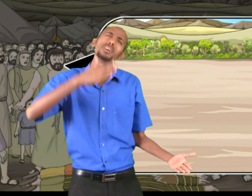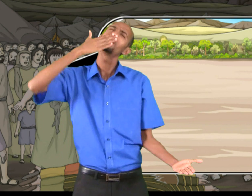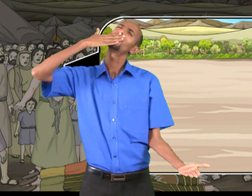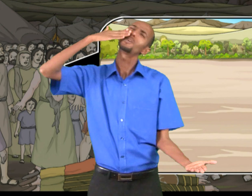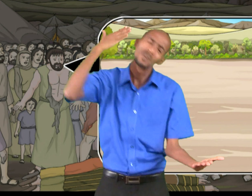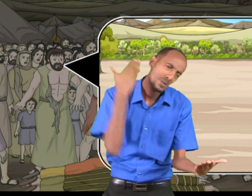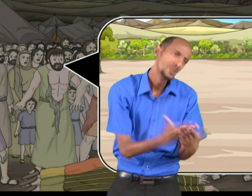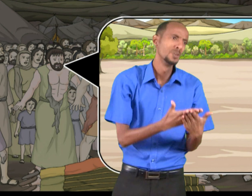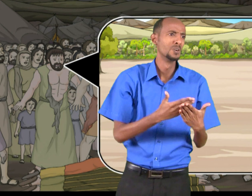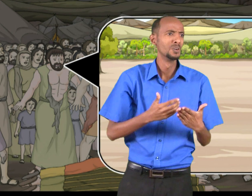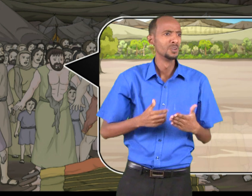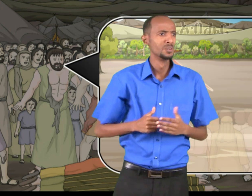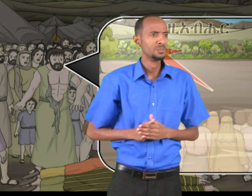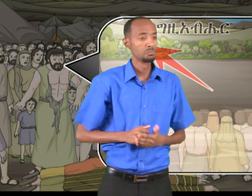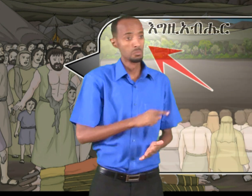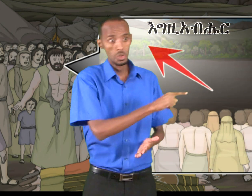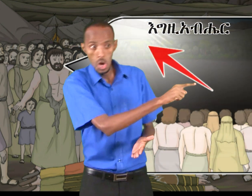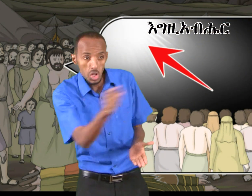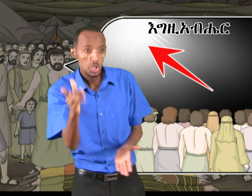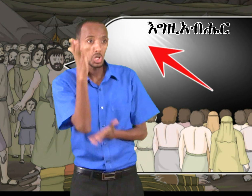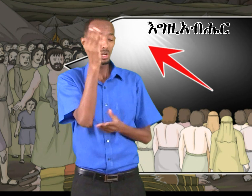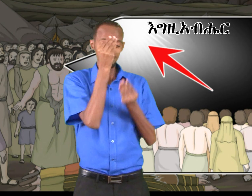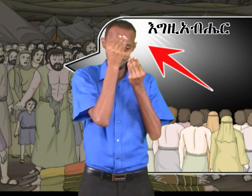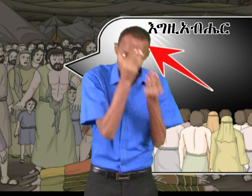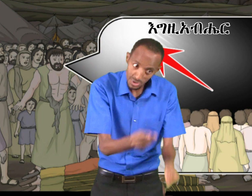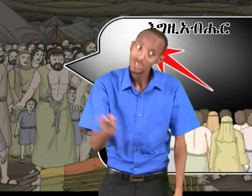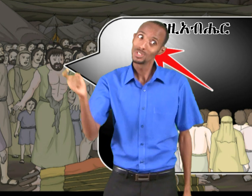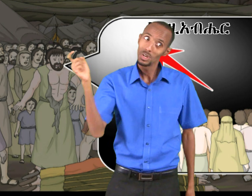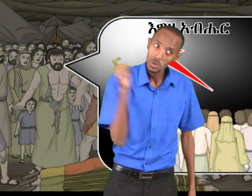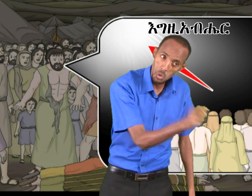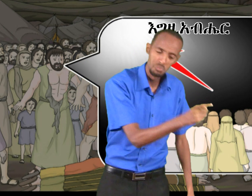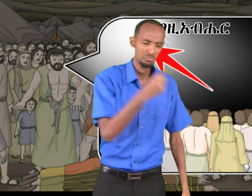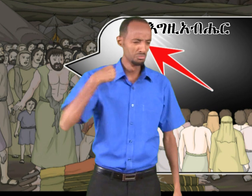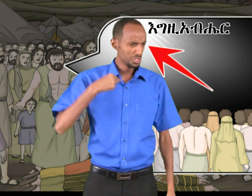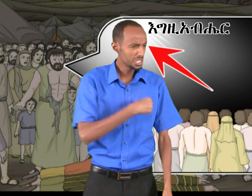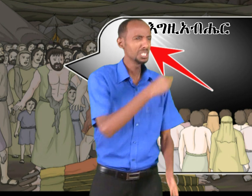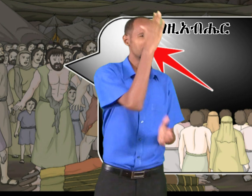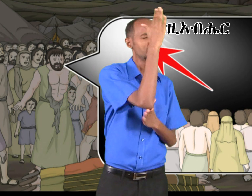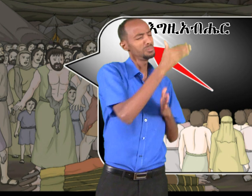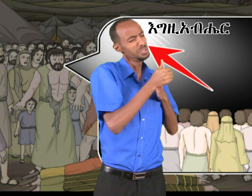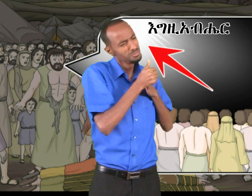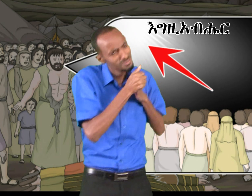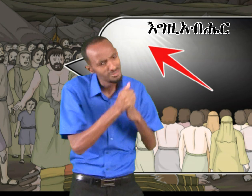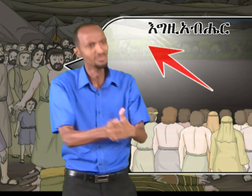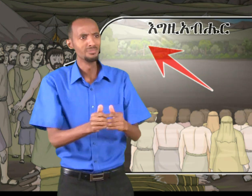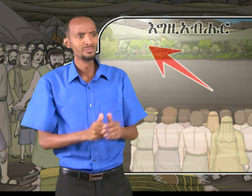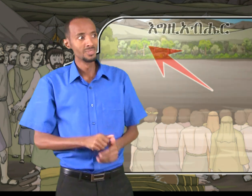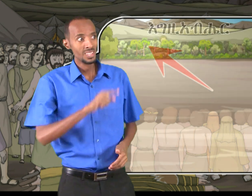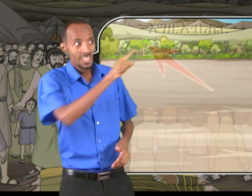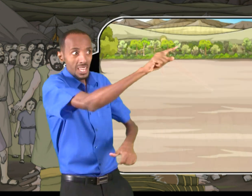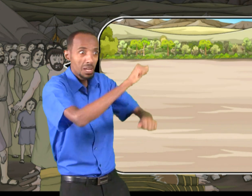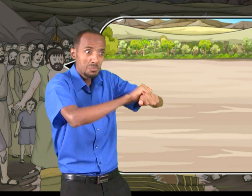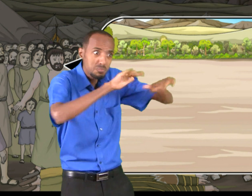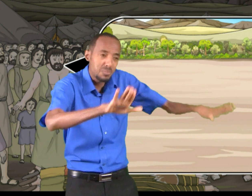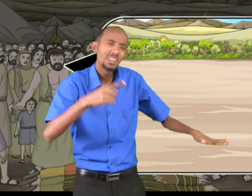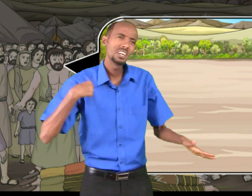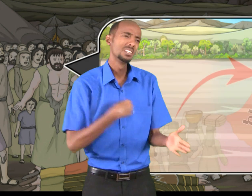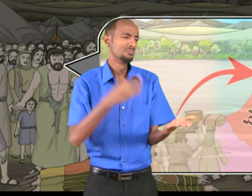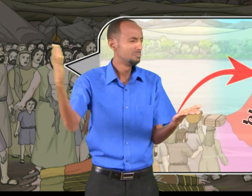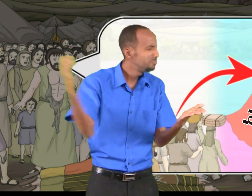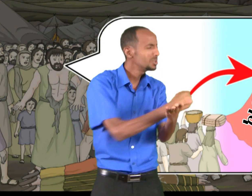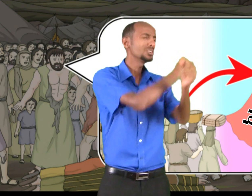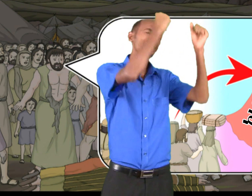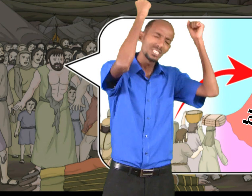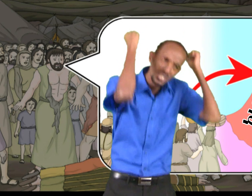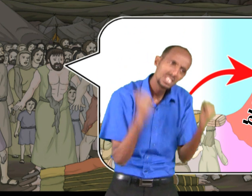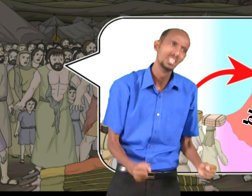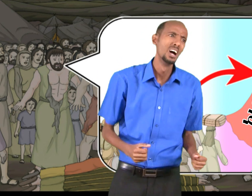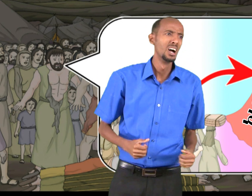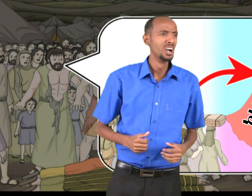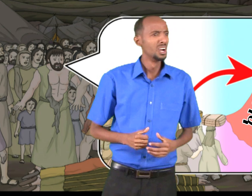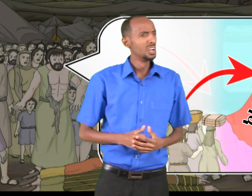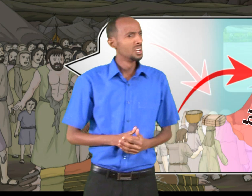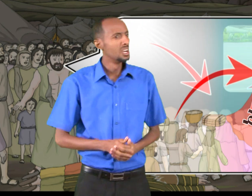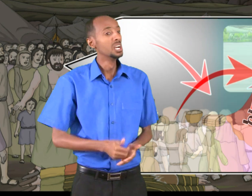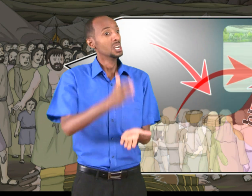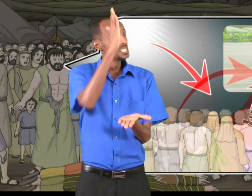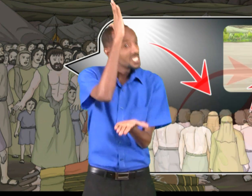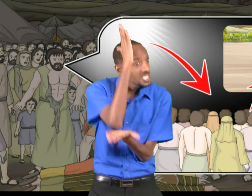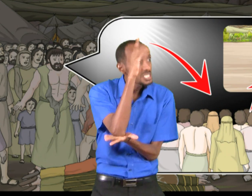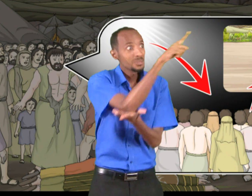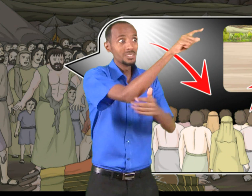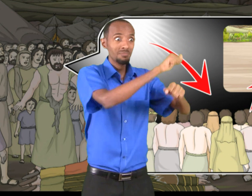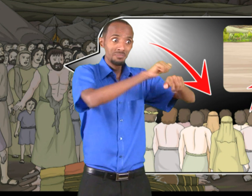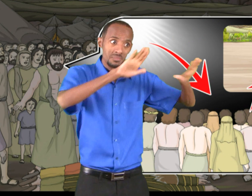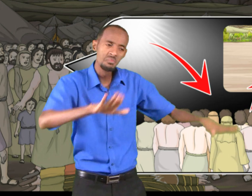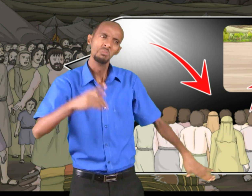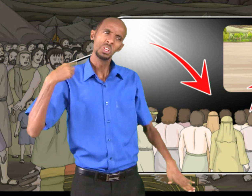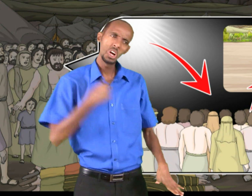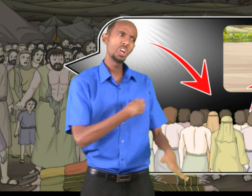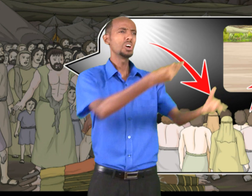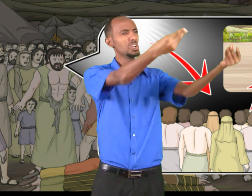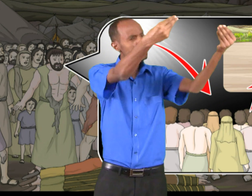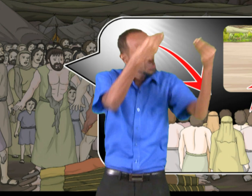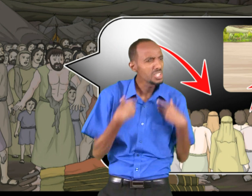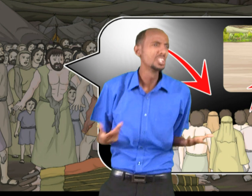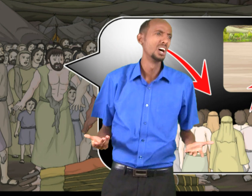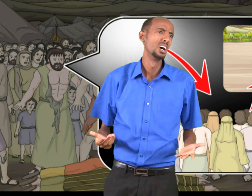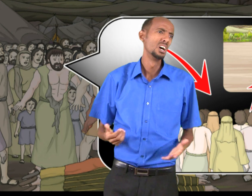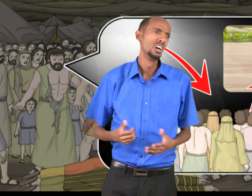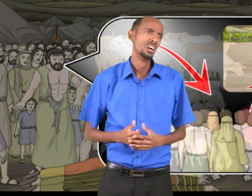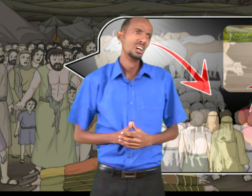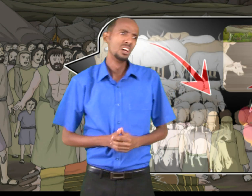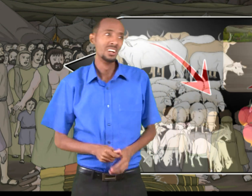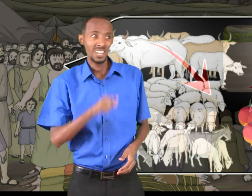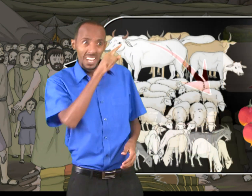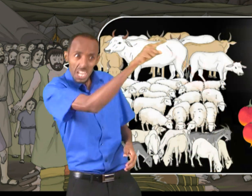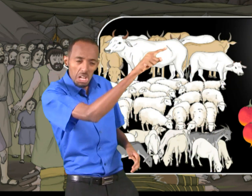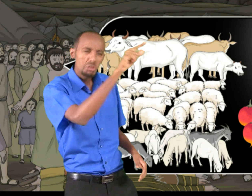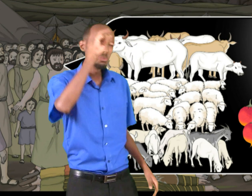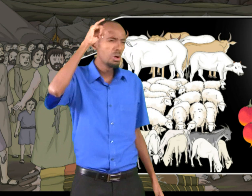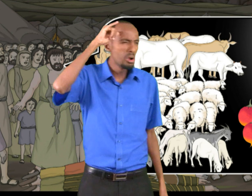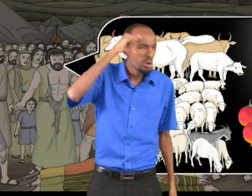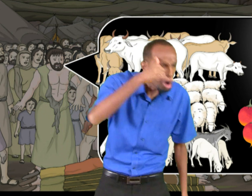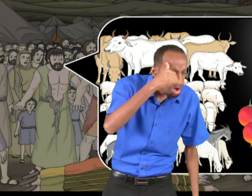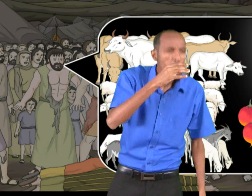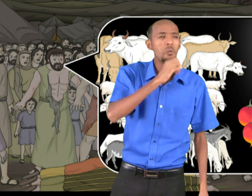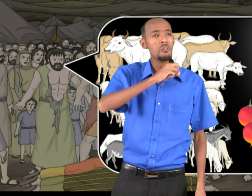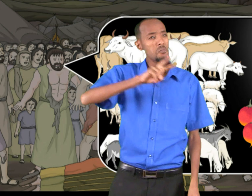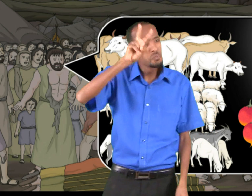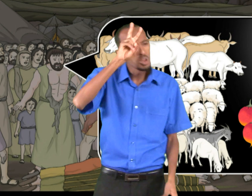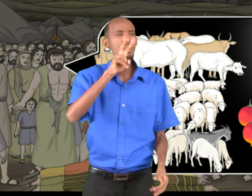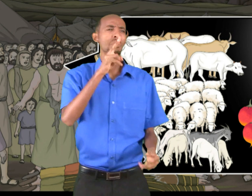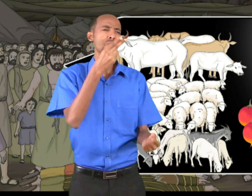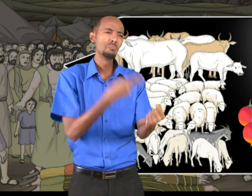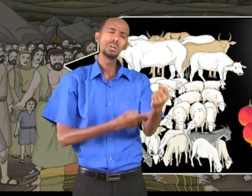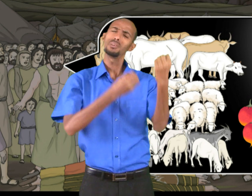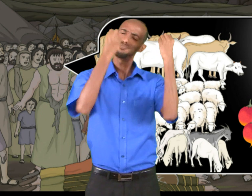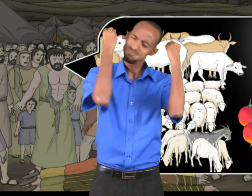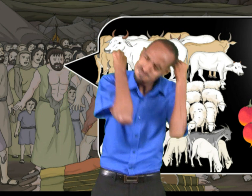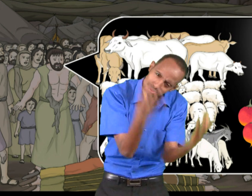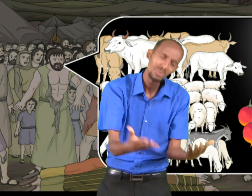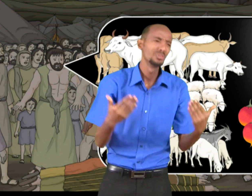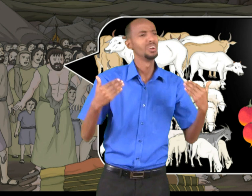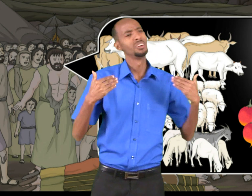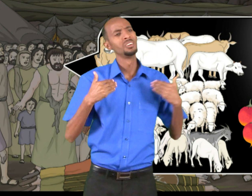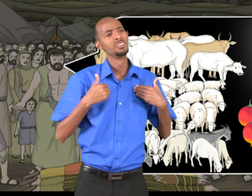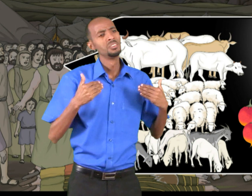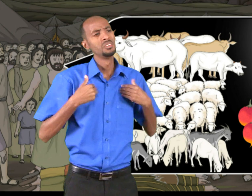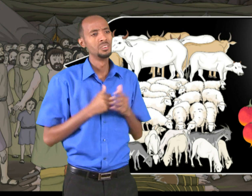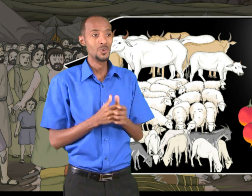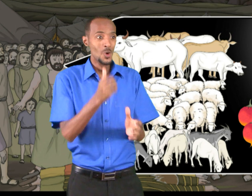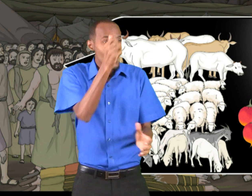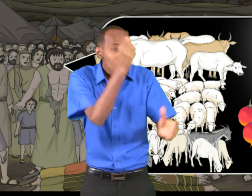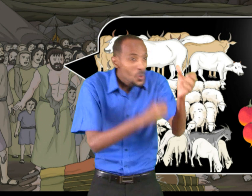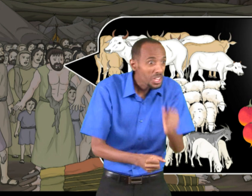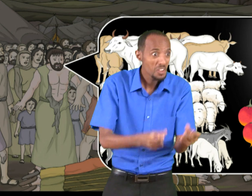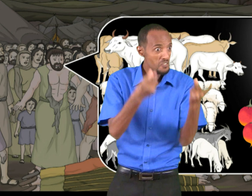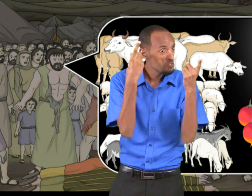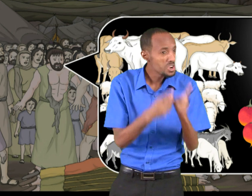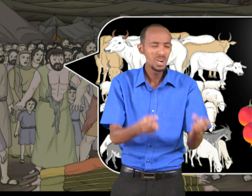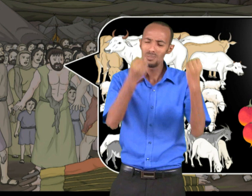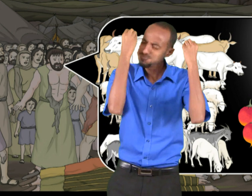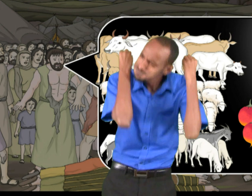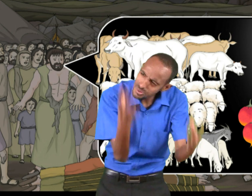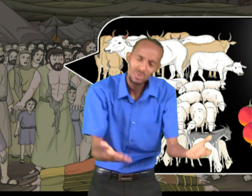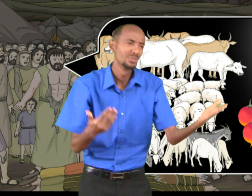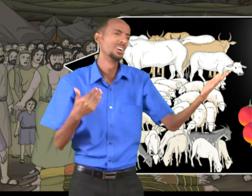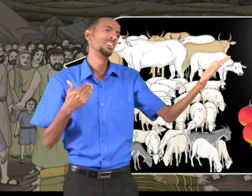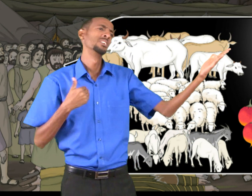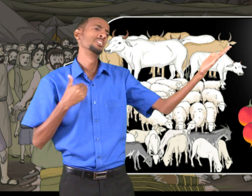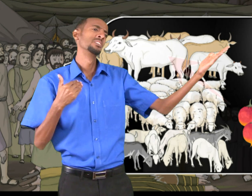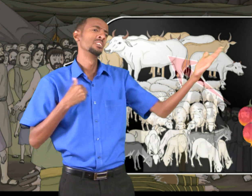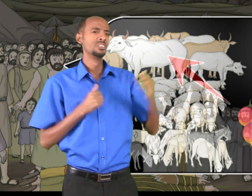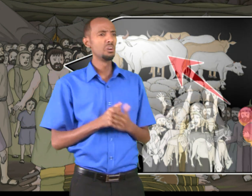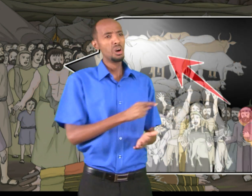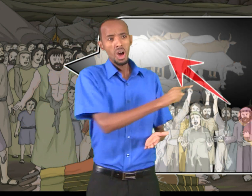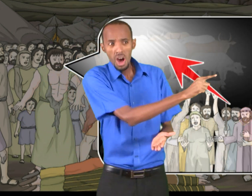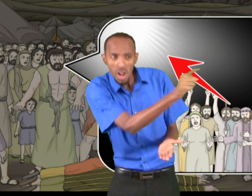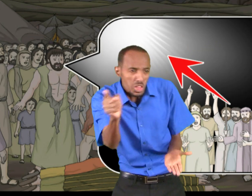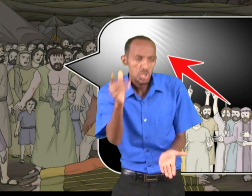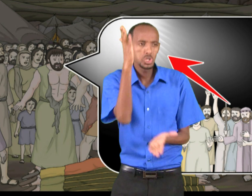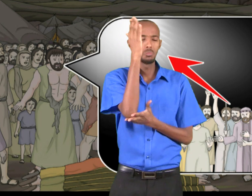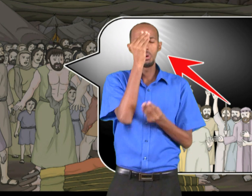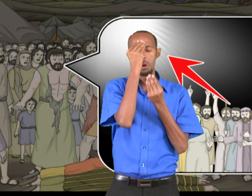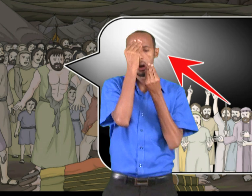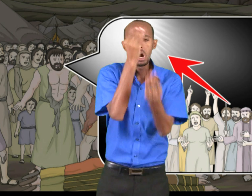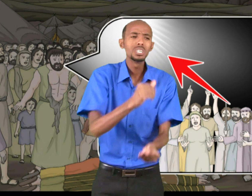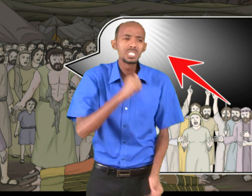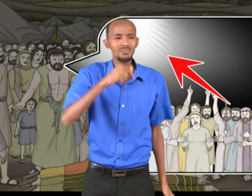If the LORD delights in us, He will bring us into this land, a land flowing with milk and honey, and He will give it to us.